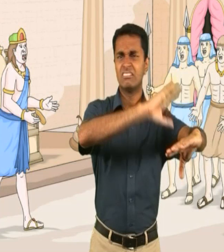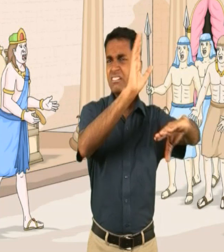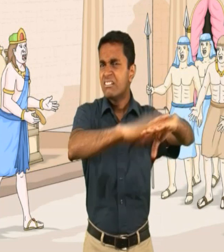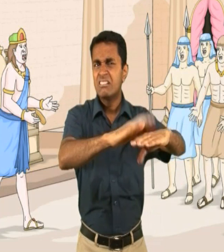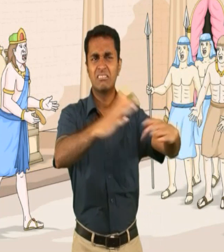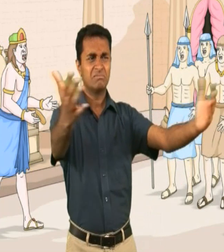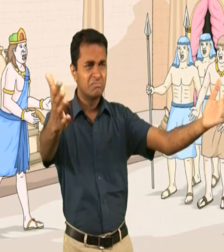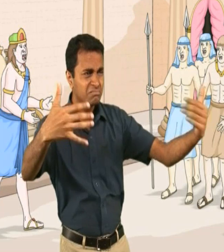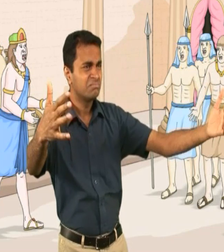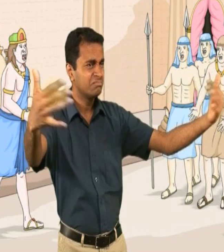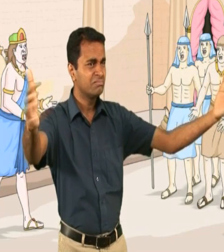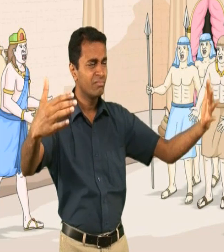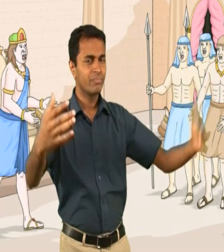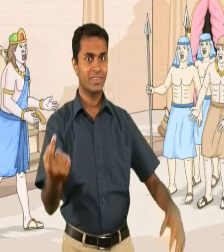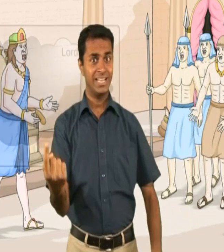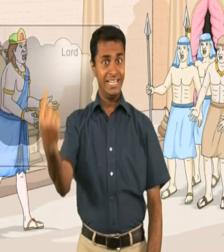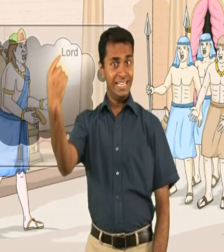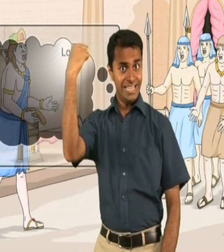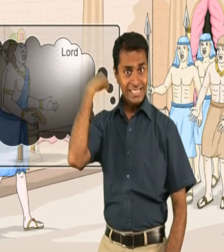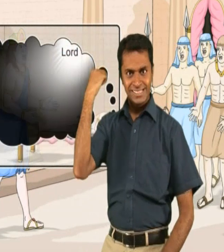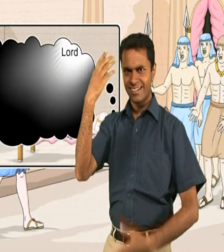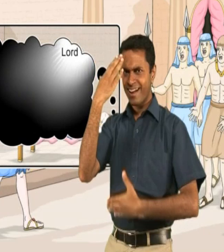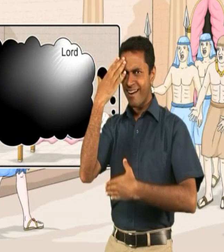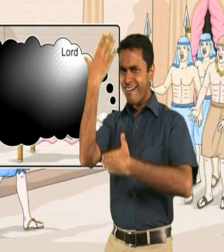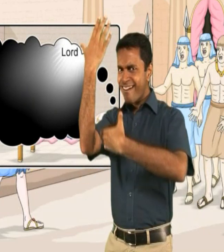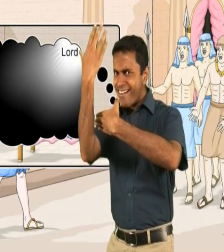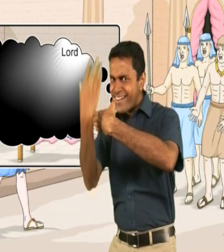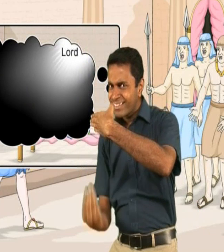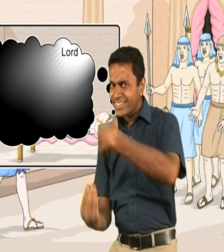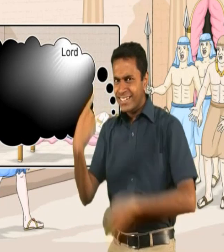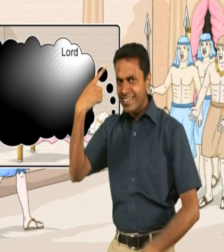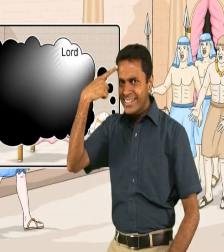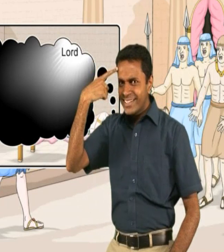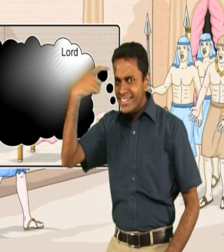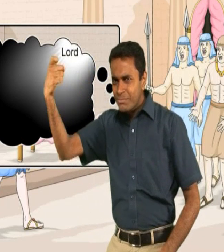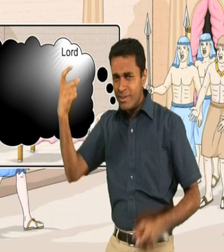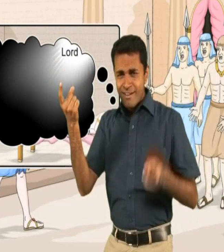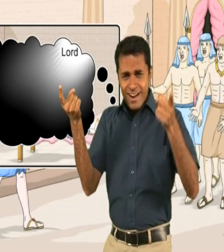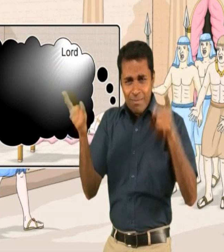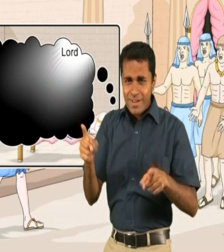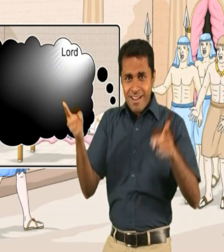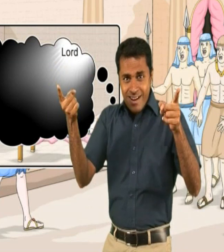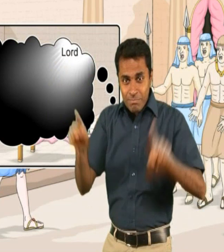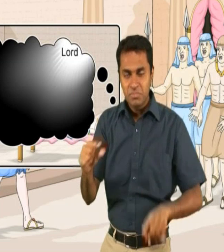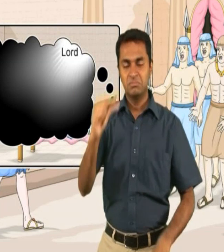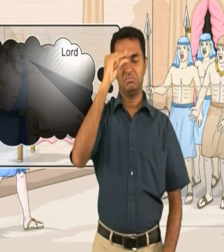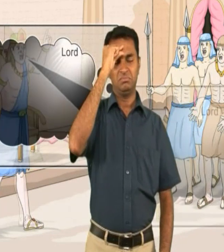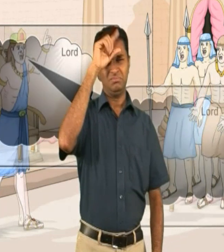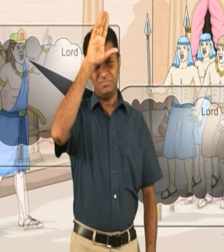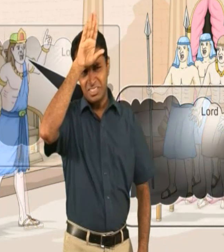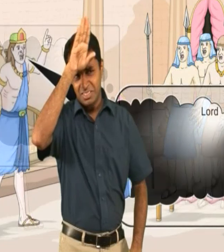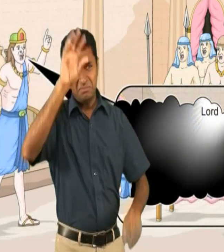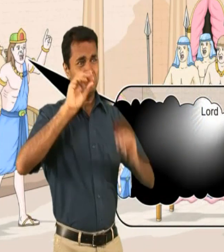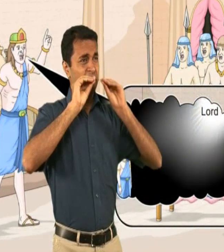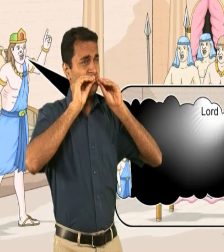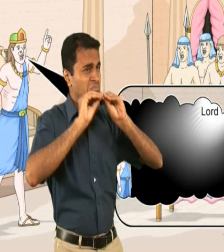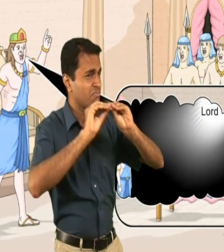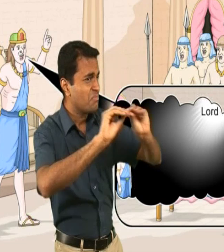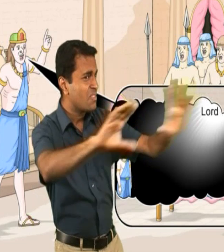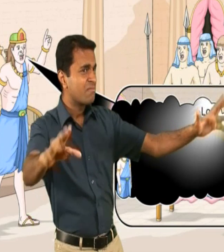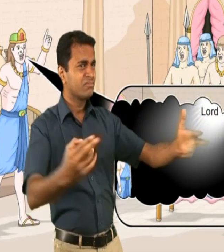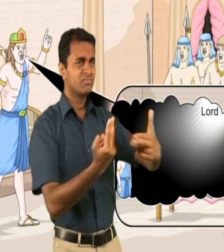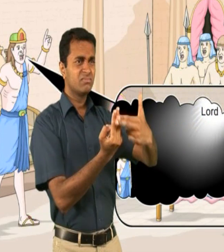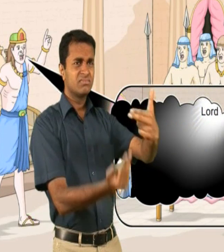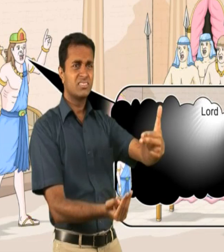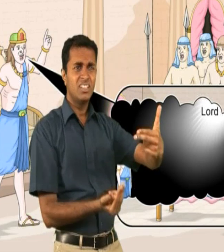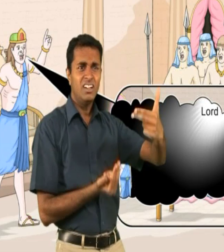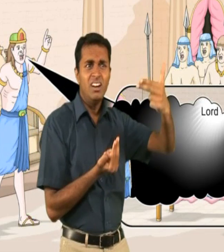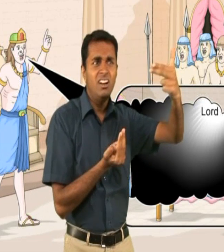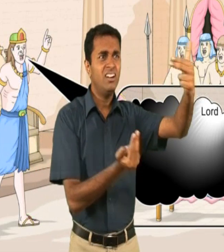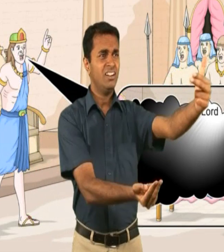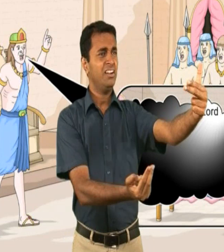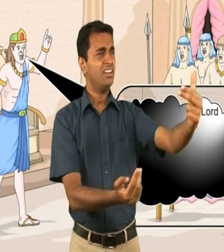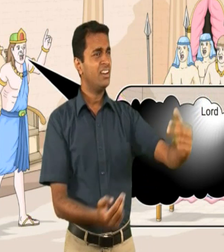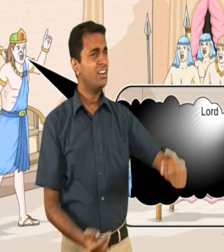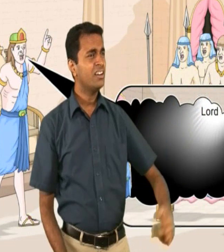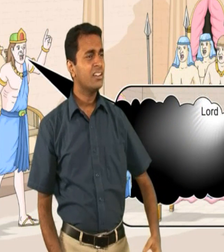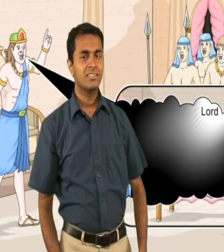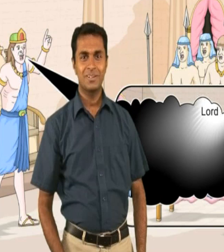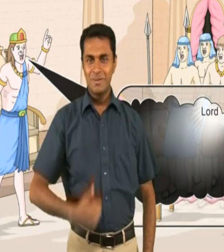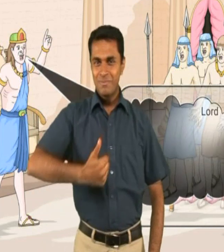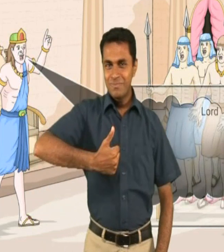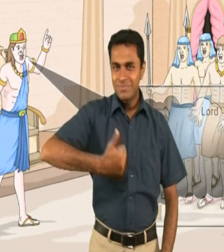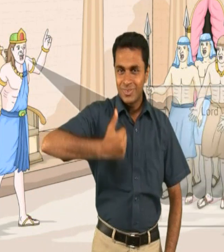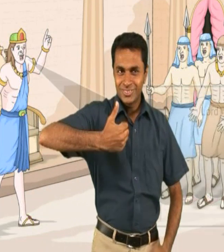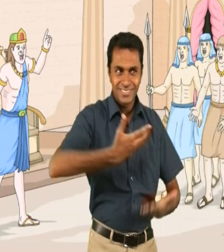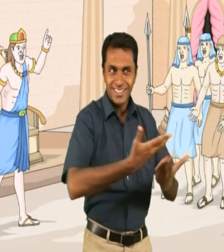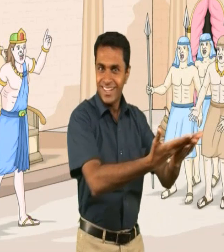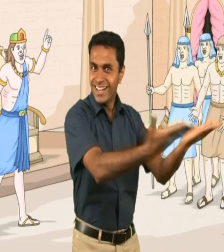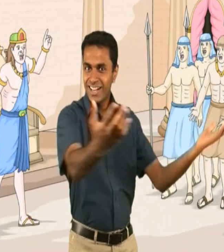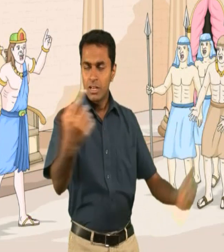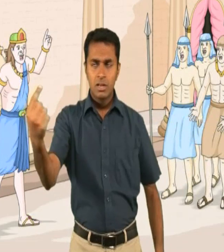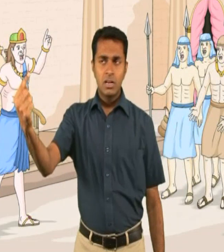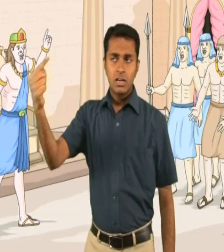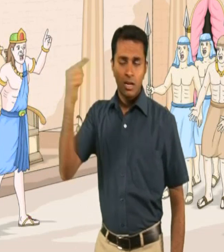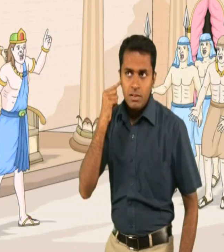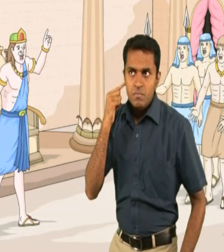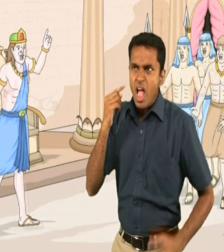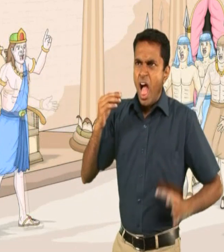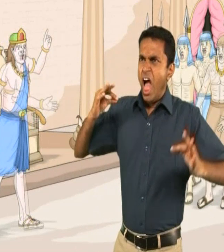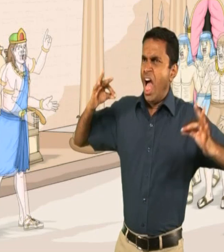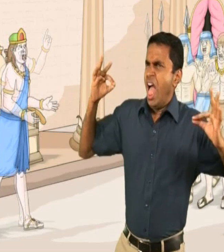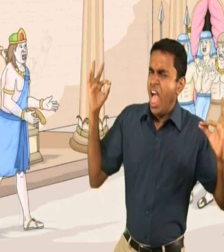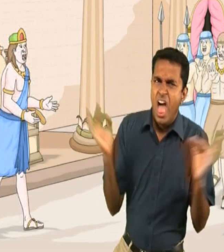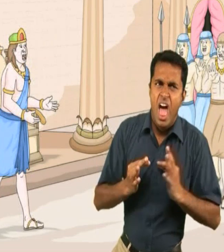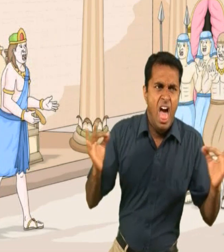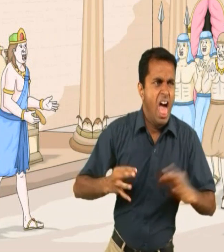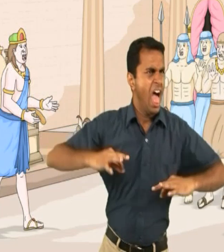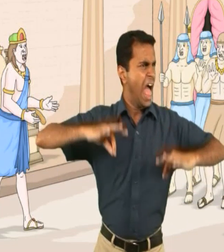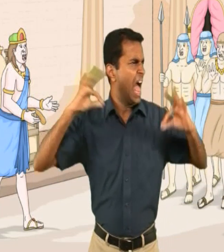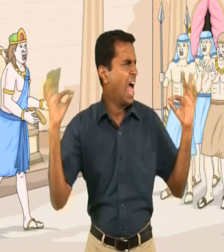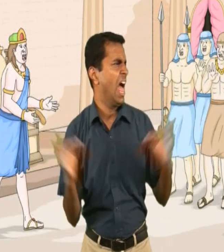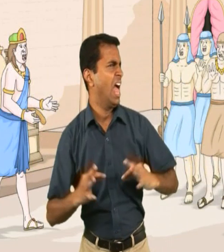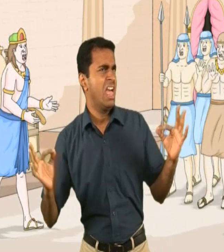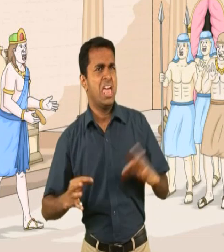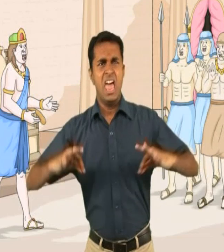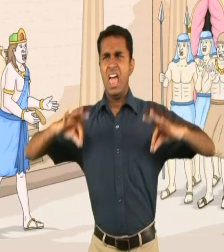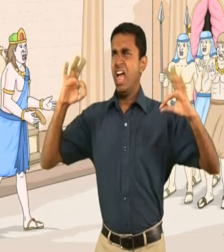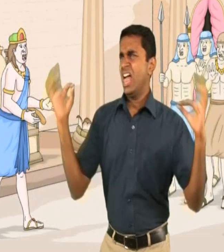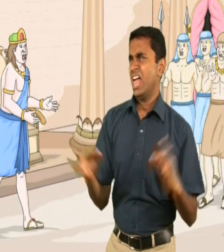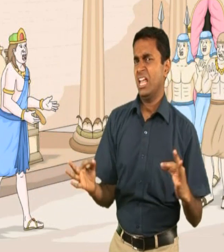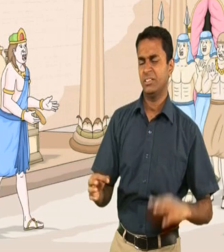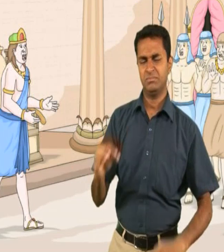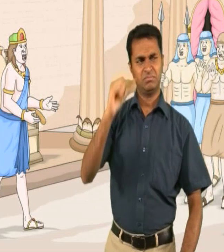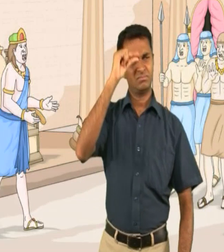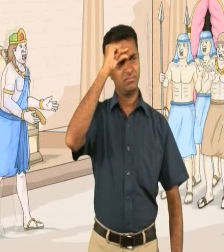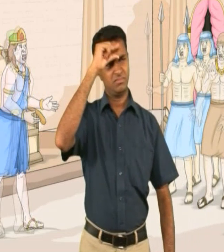and when he described to them all that had happened, the men were terrified.